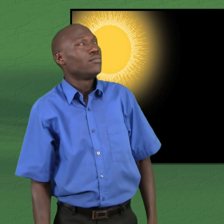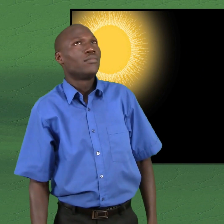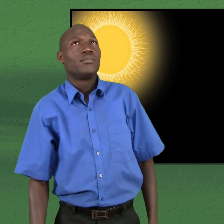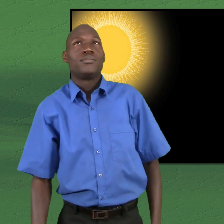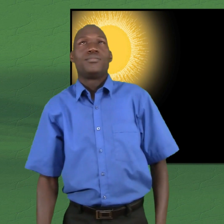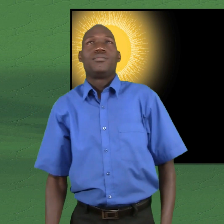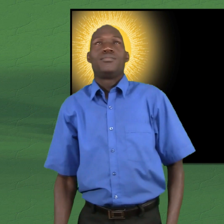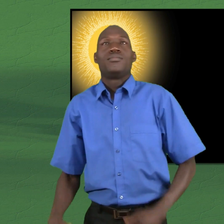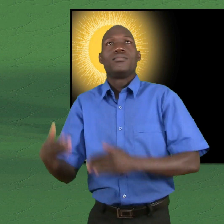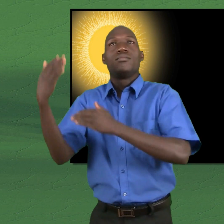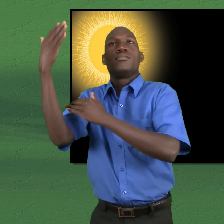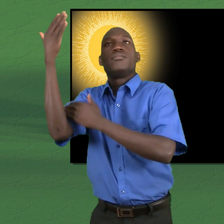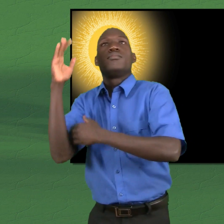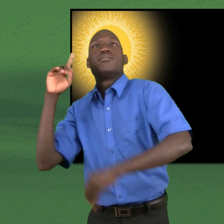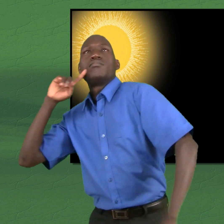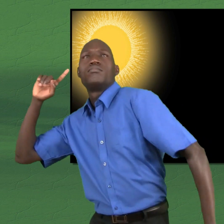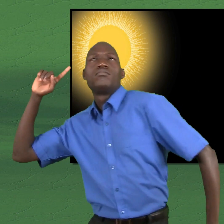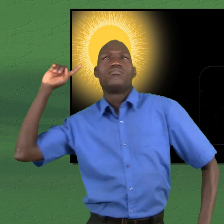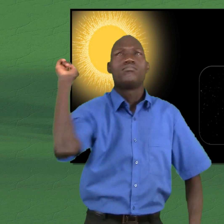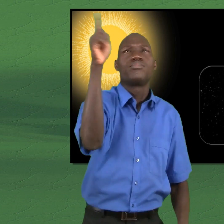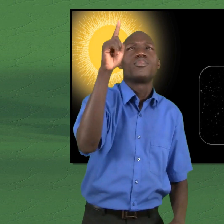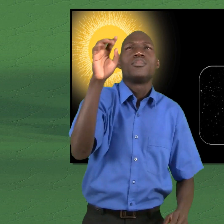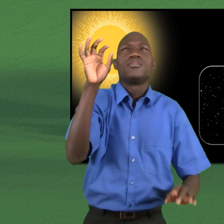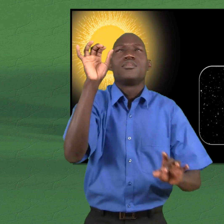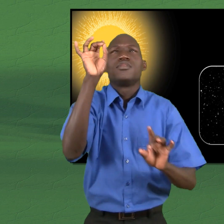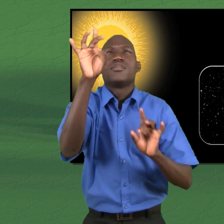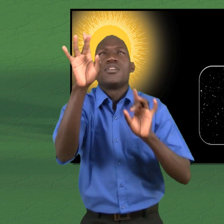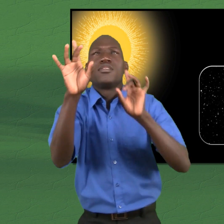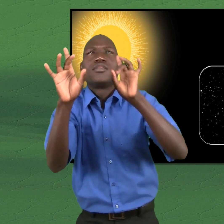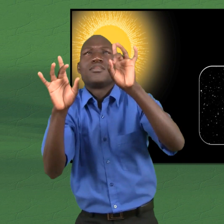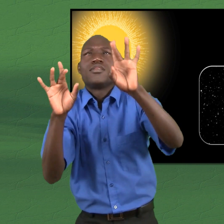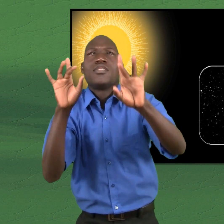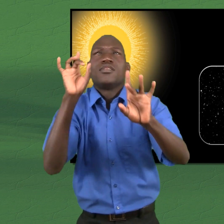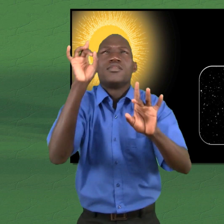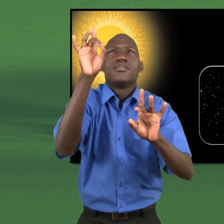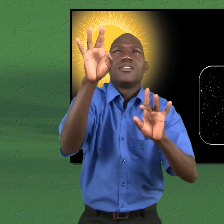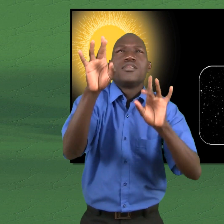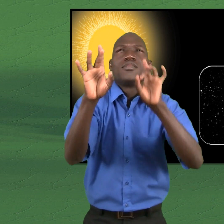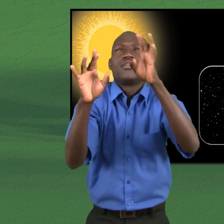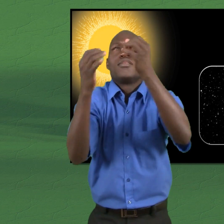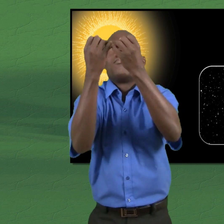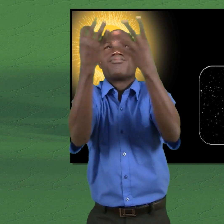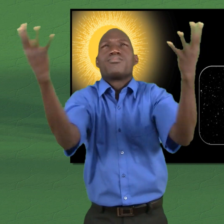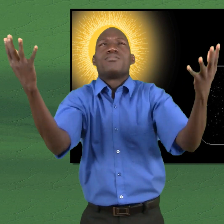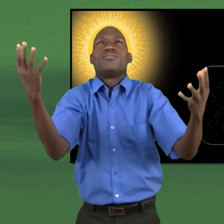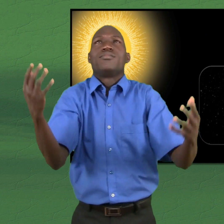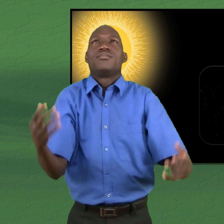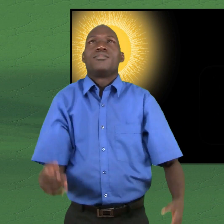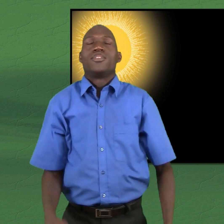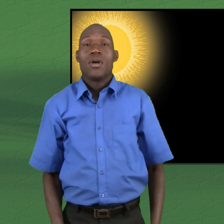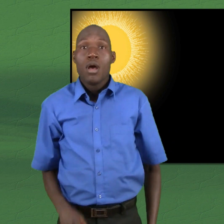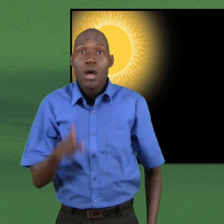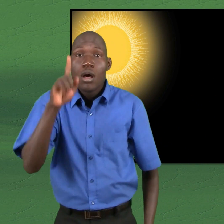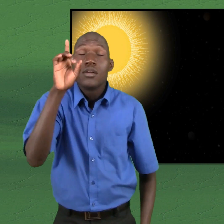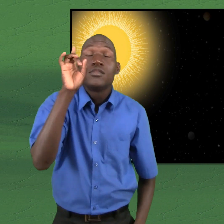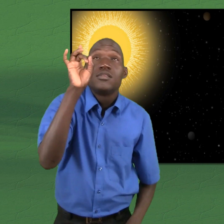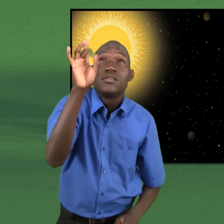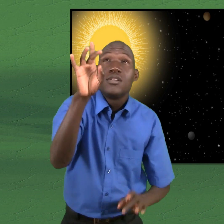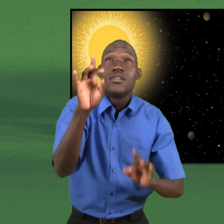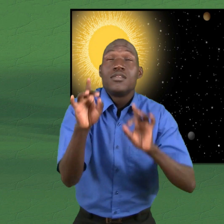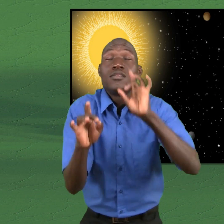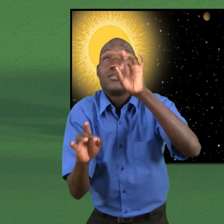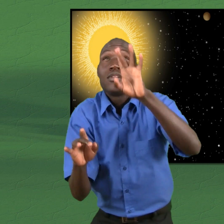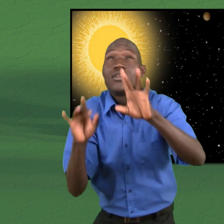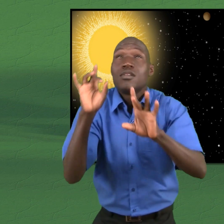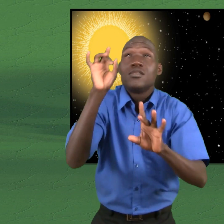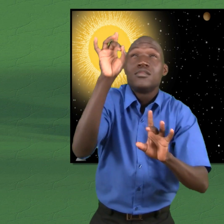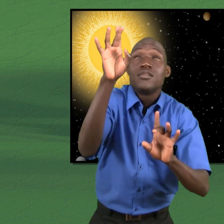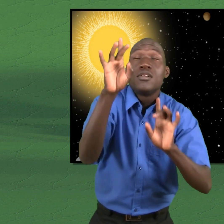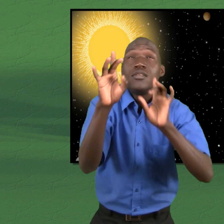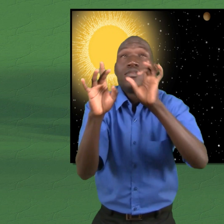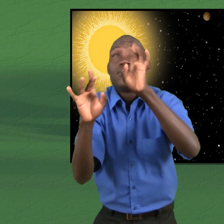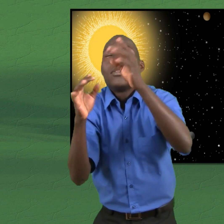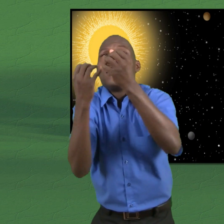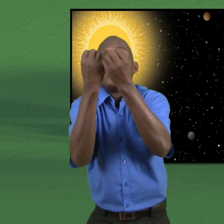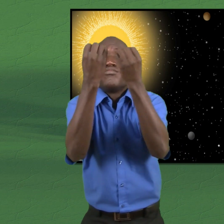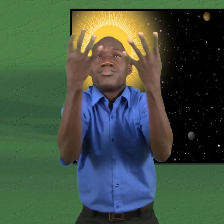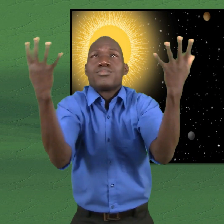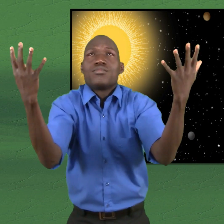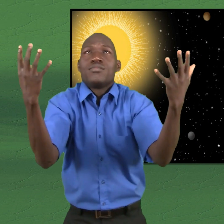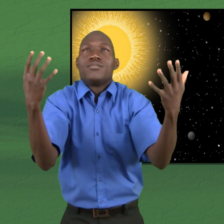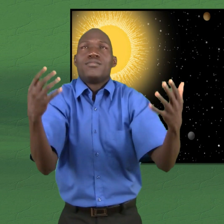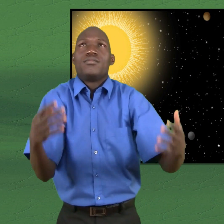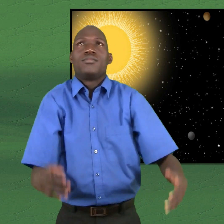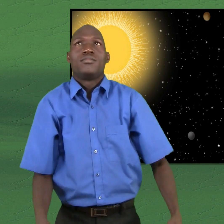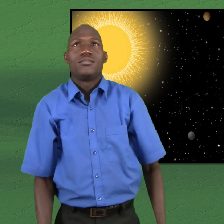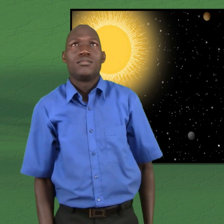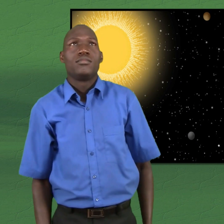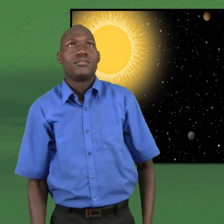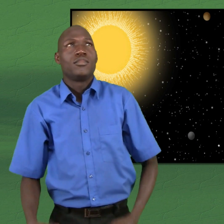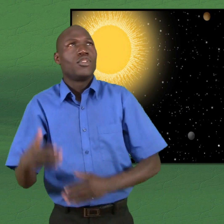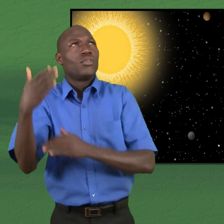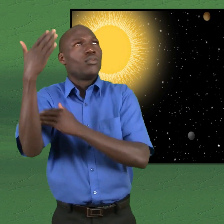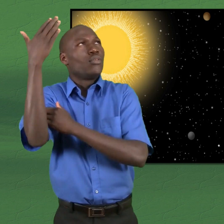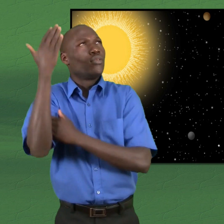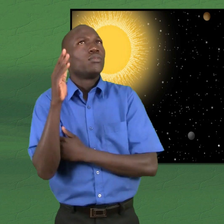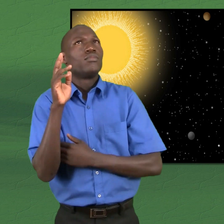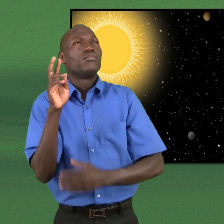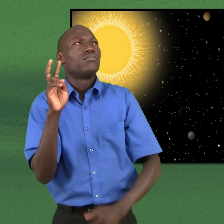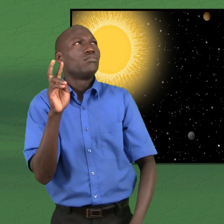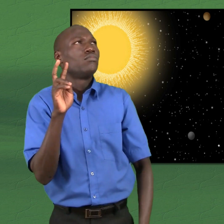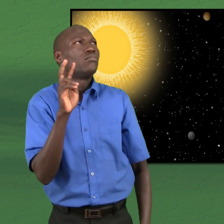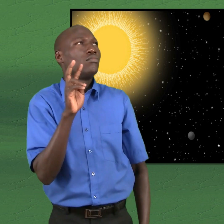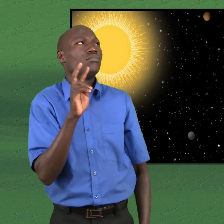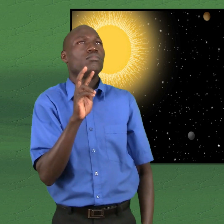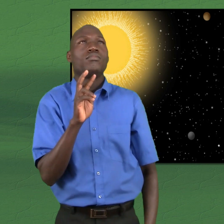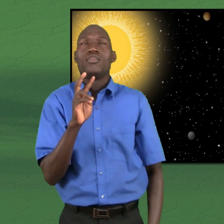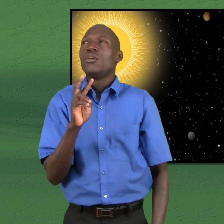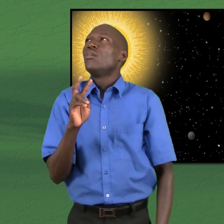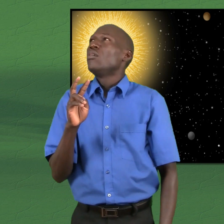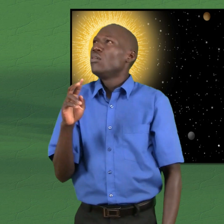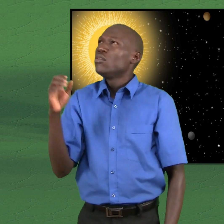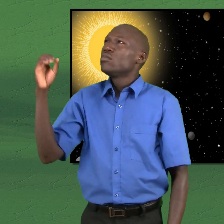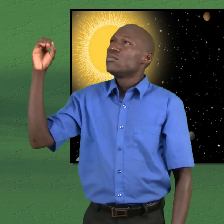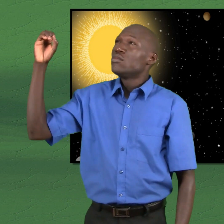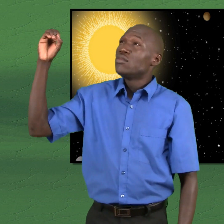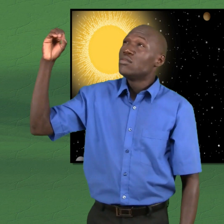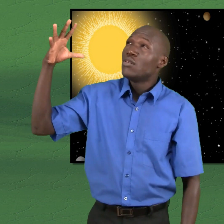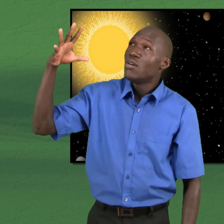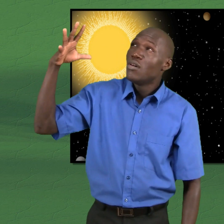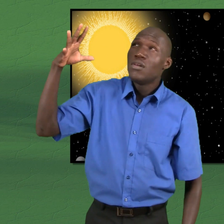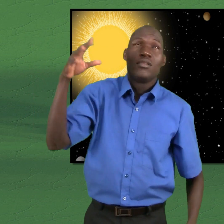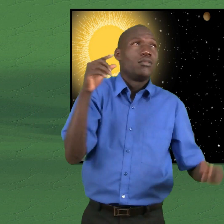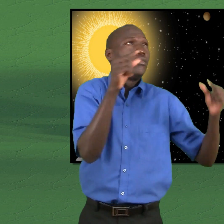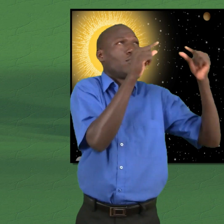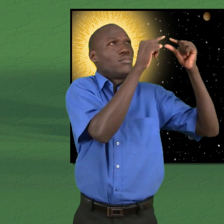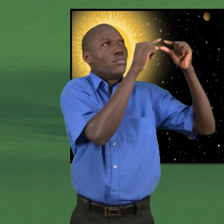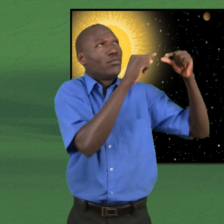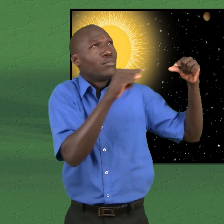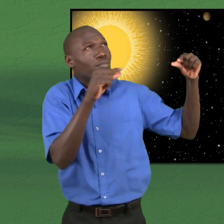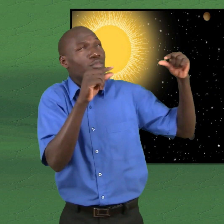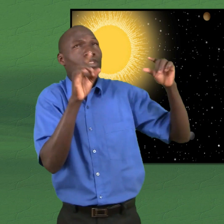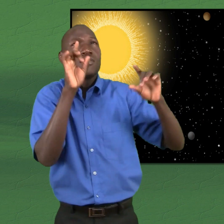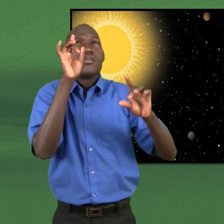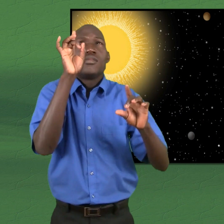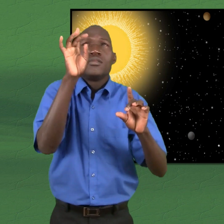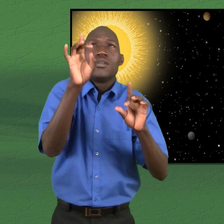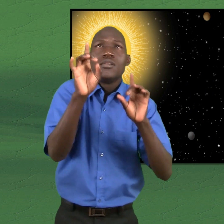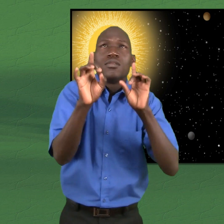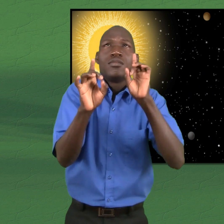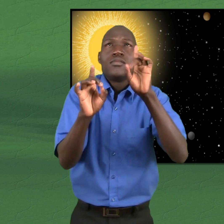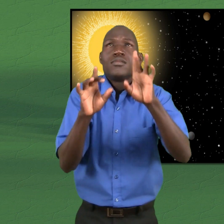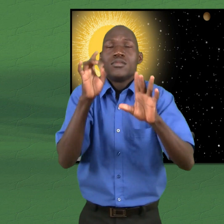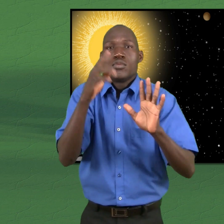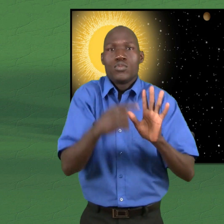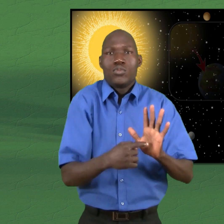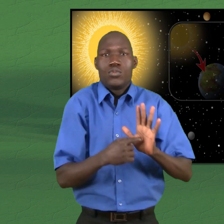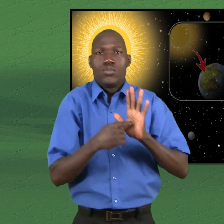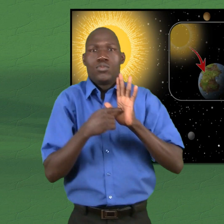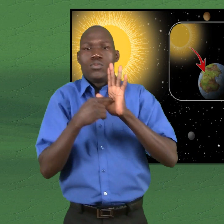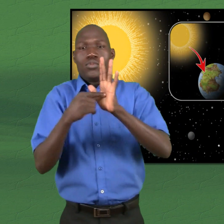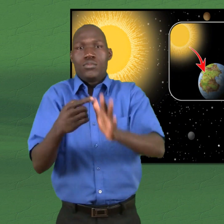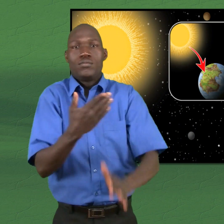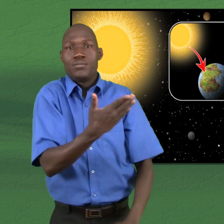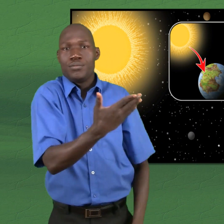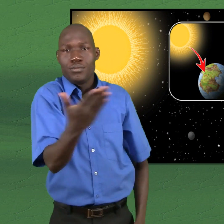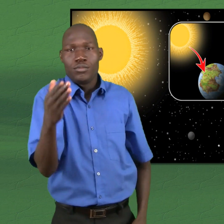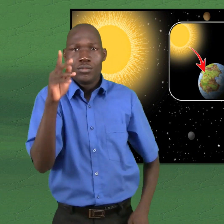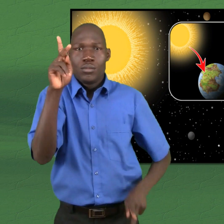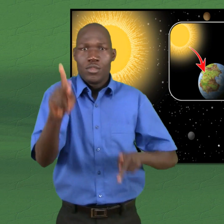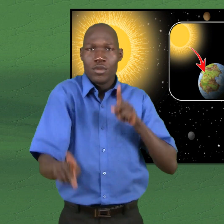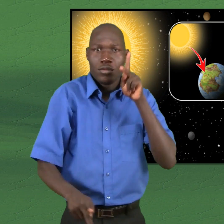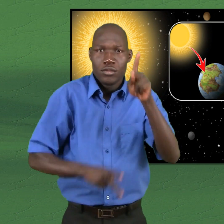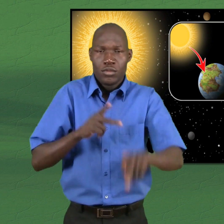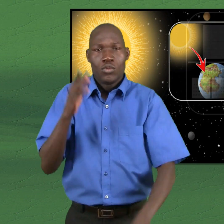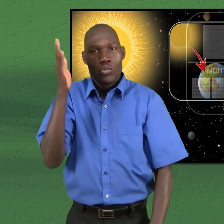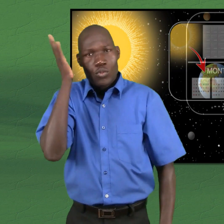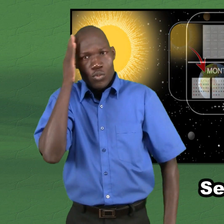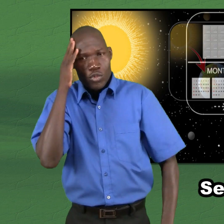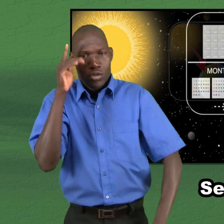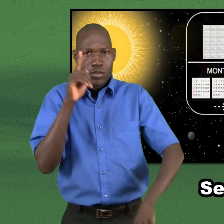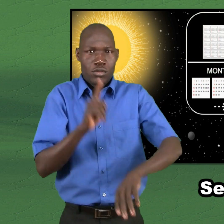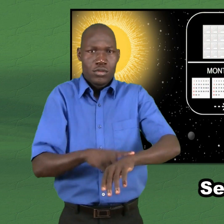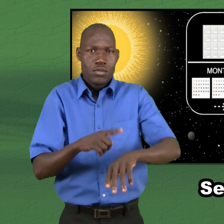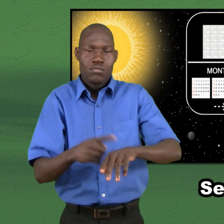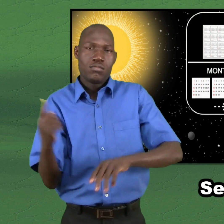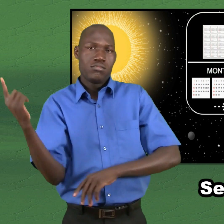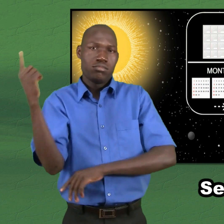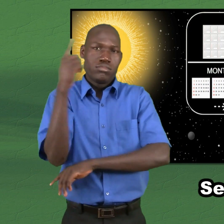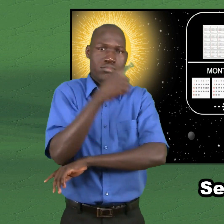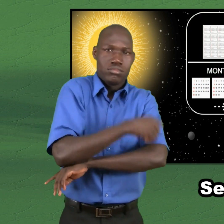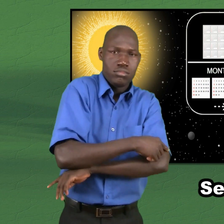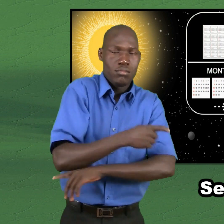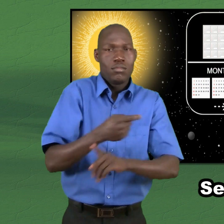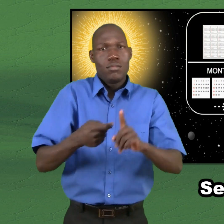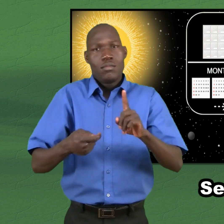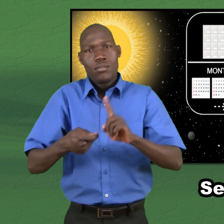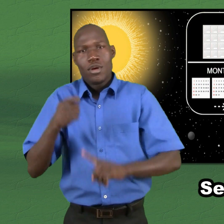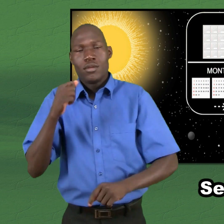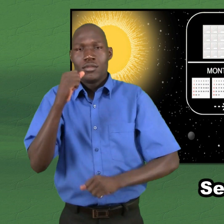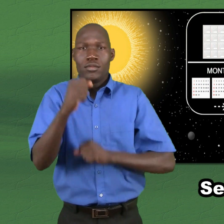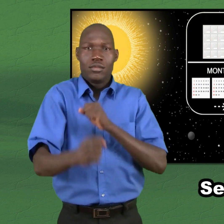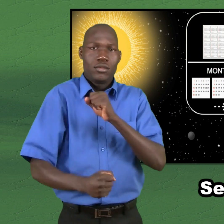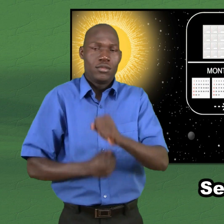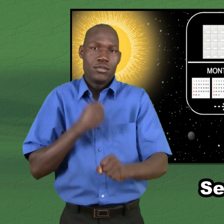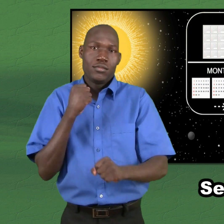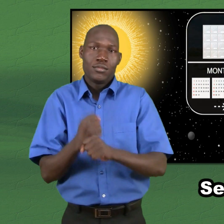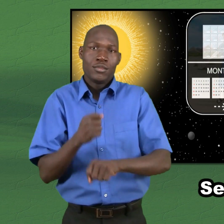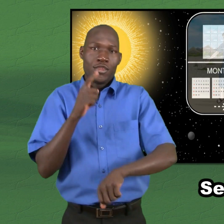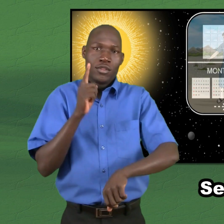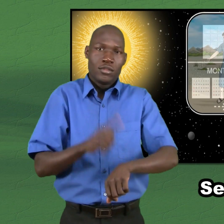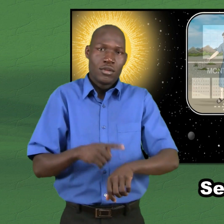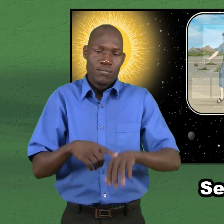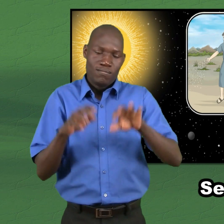God made two great lights: the greater light to rule the day and the lesser light to rule the night. And He made the stars as well.